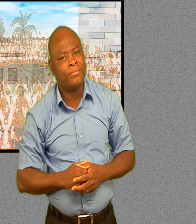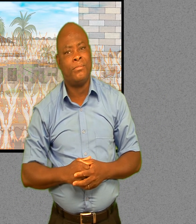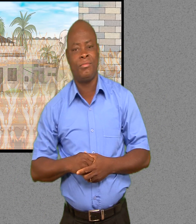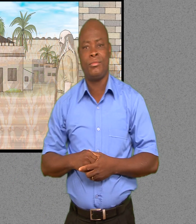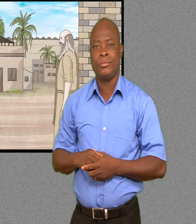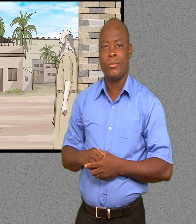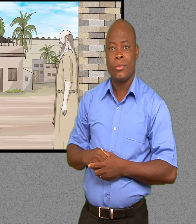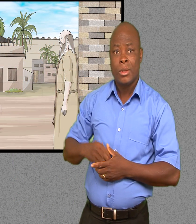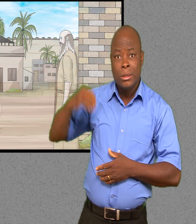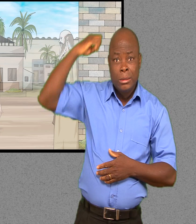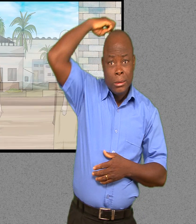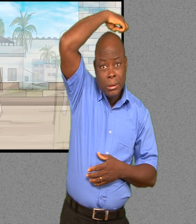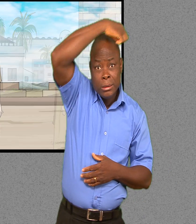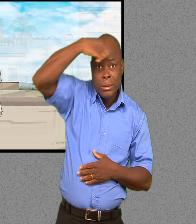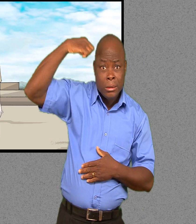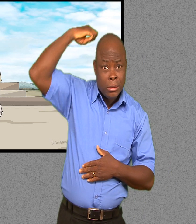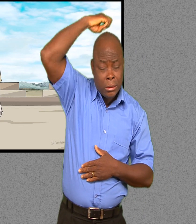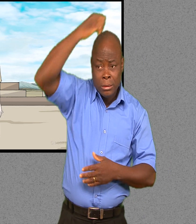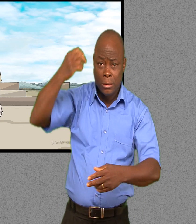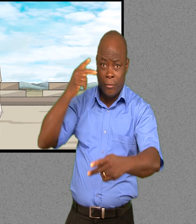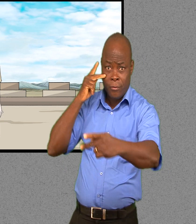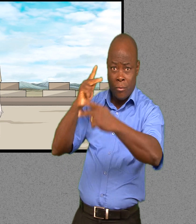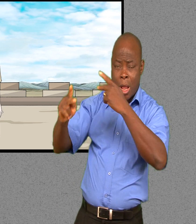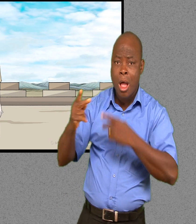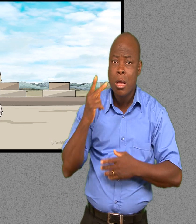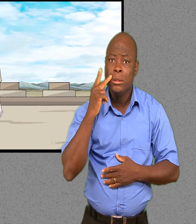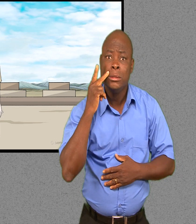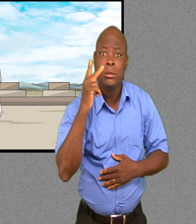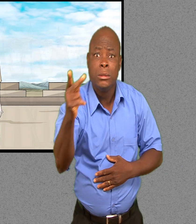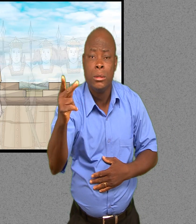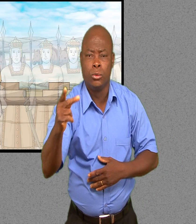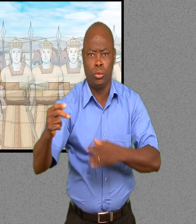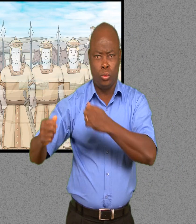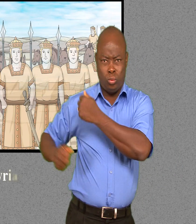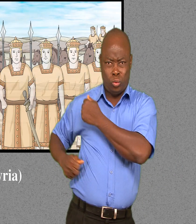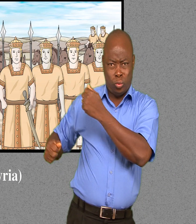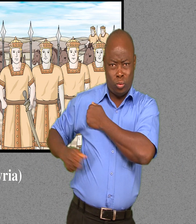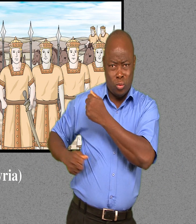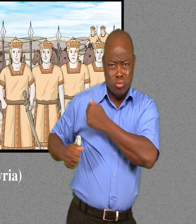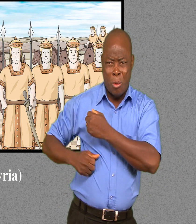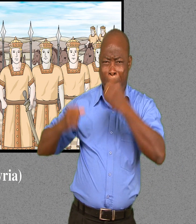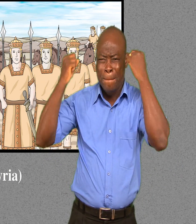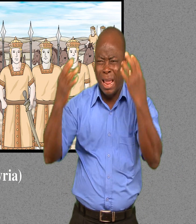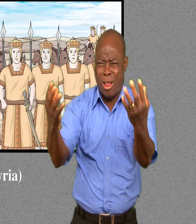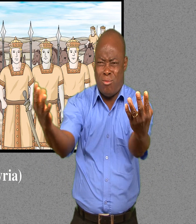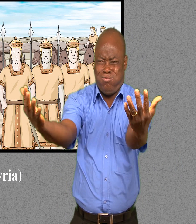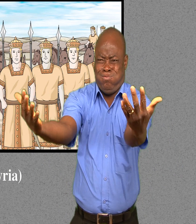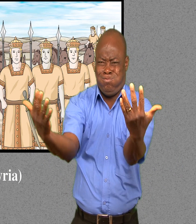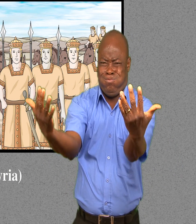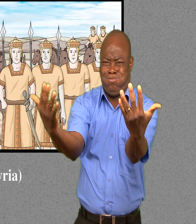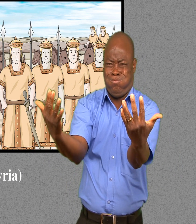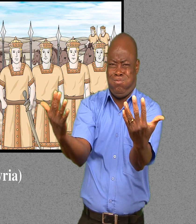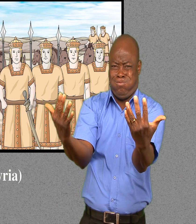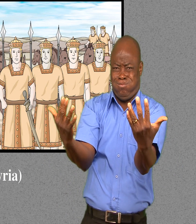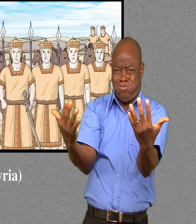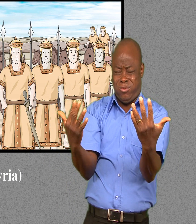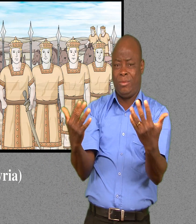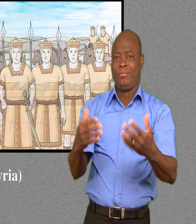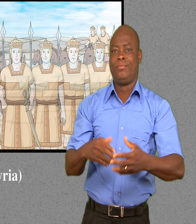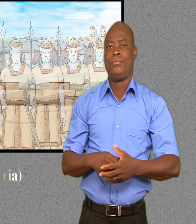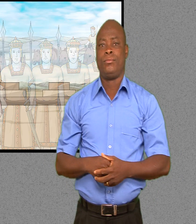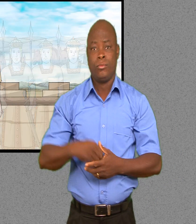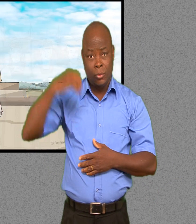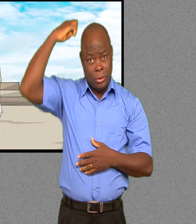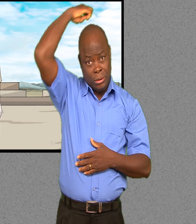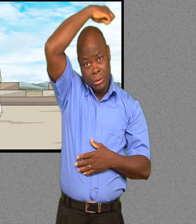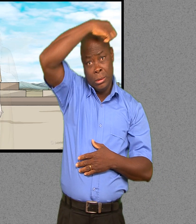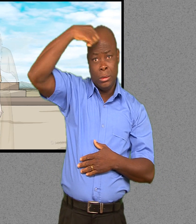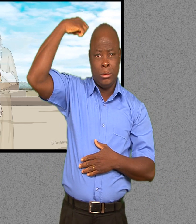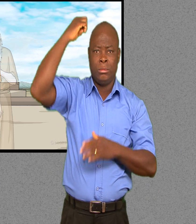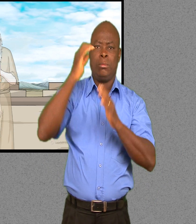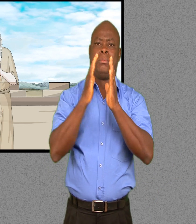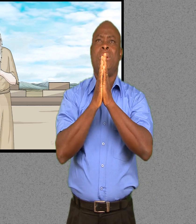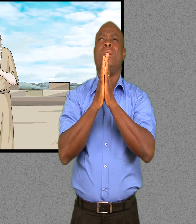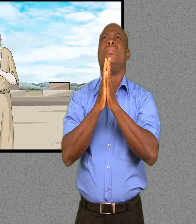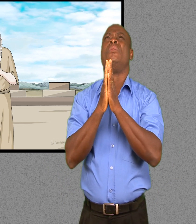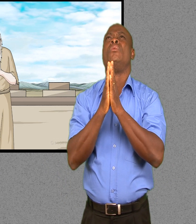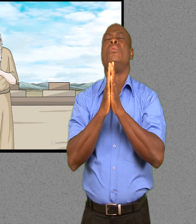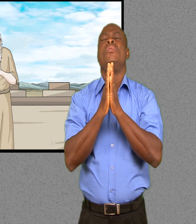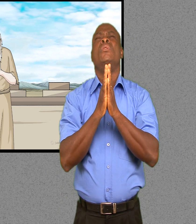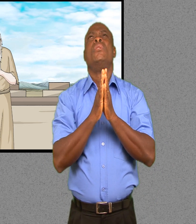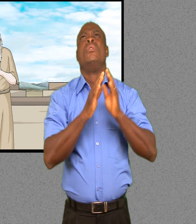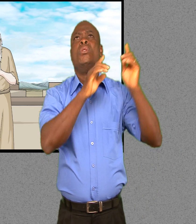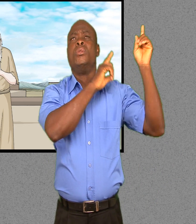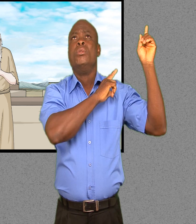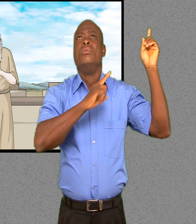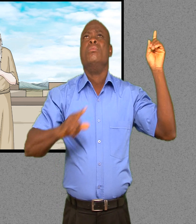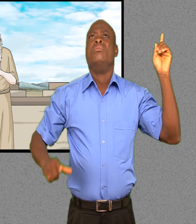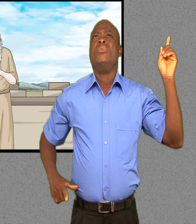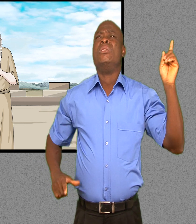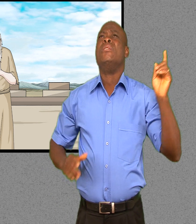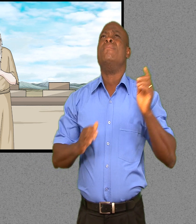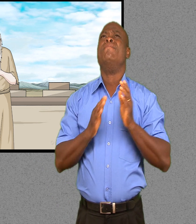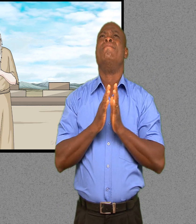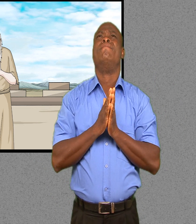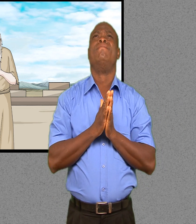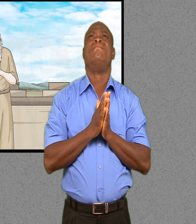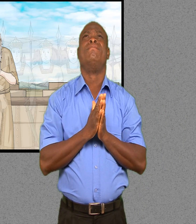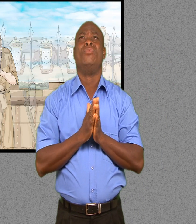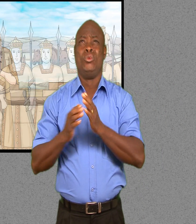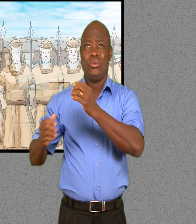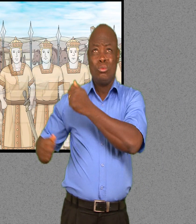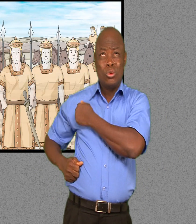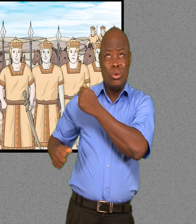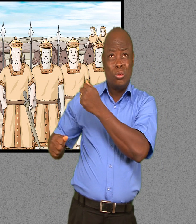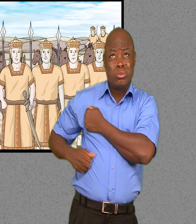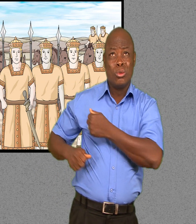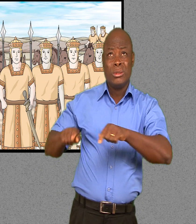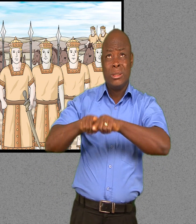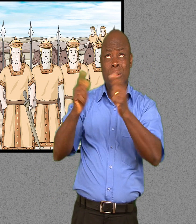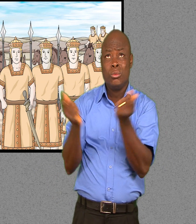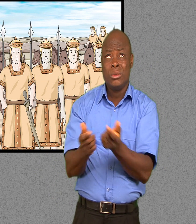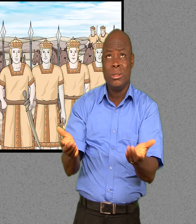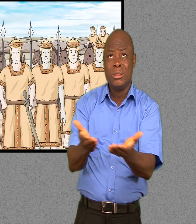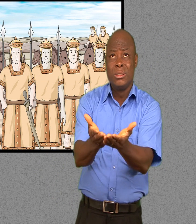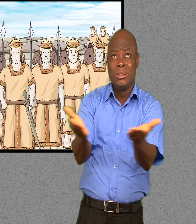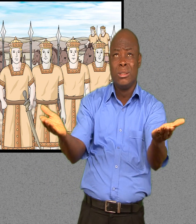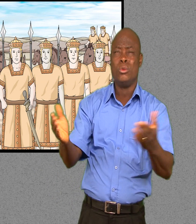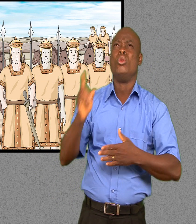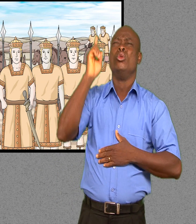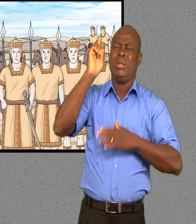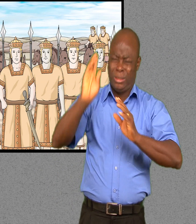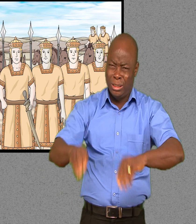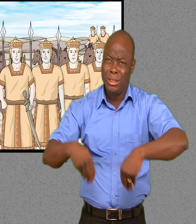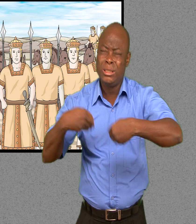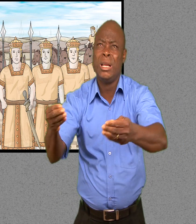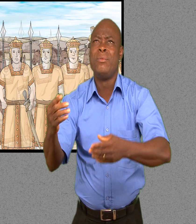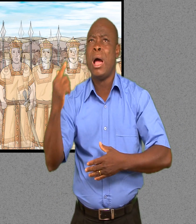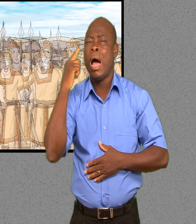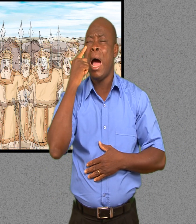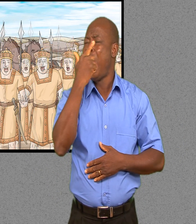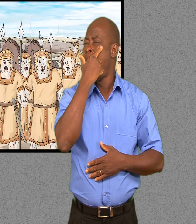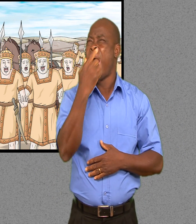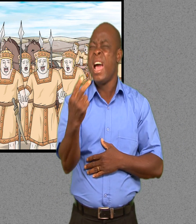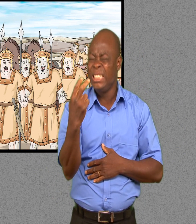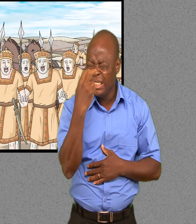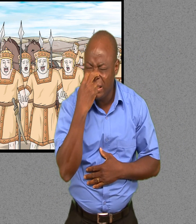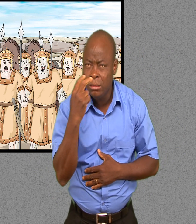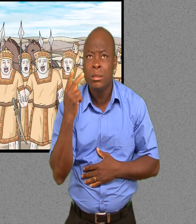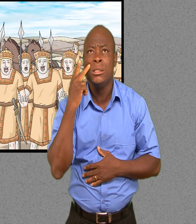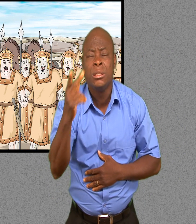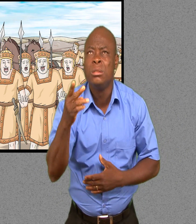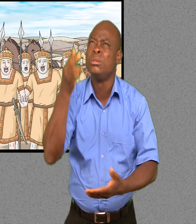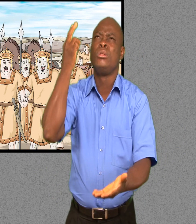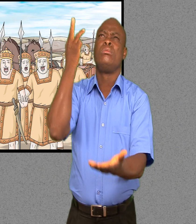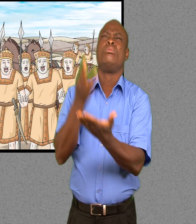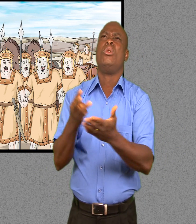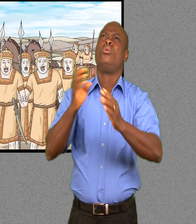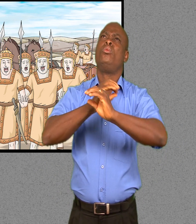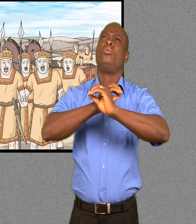As the Arameans came down against him, Elisha prayed to the LORD, “Please strike these people with blindness.”